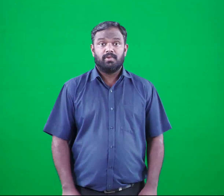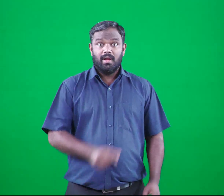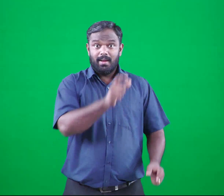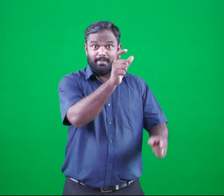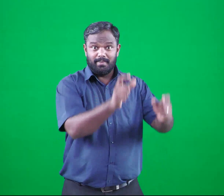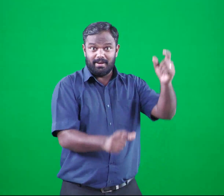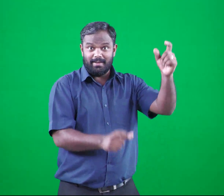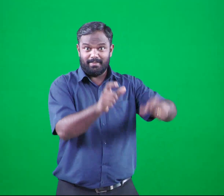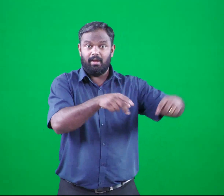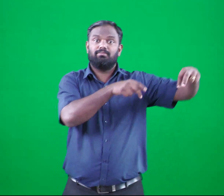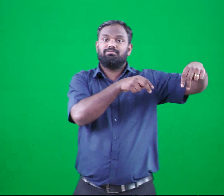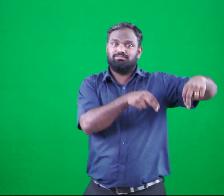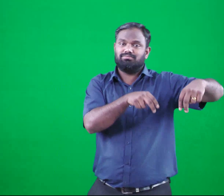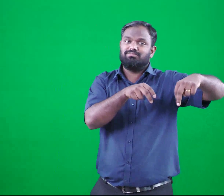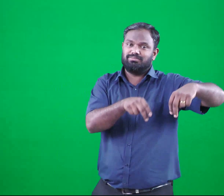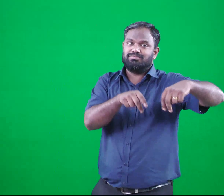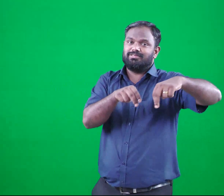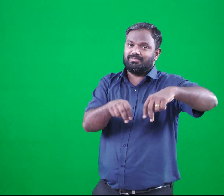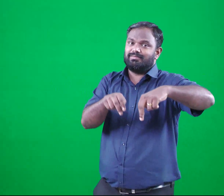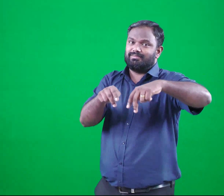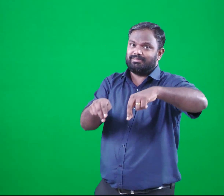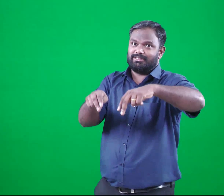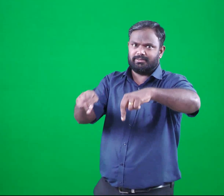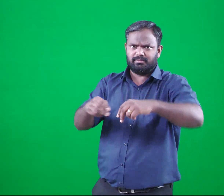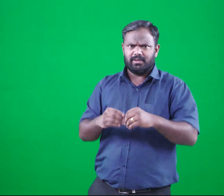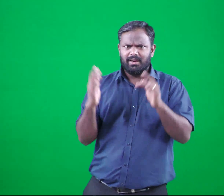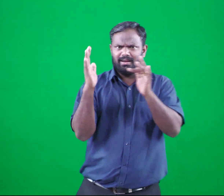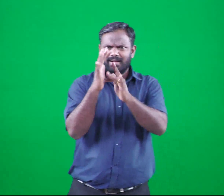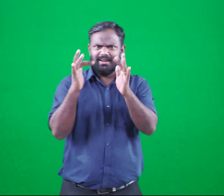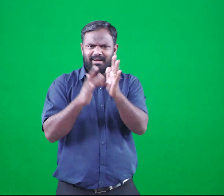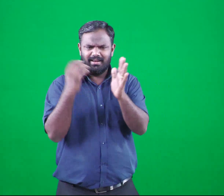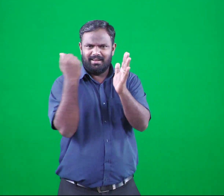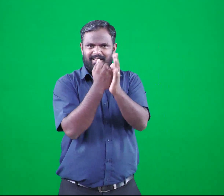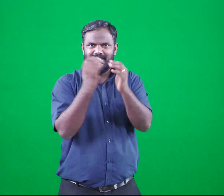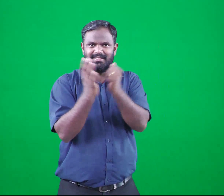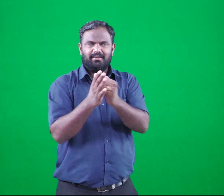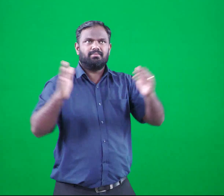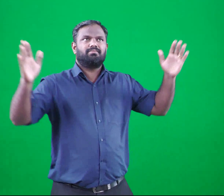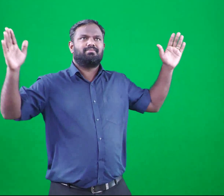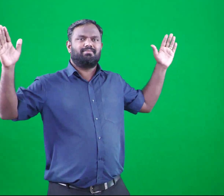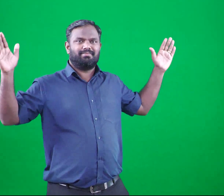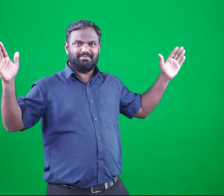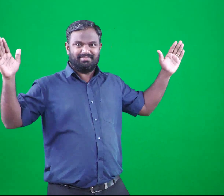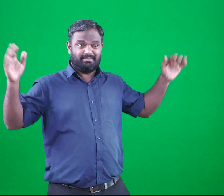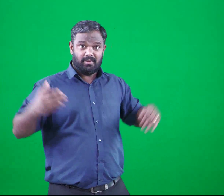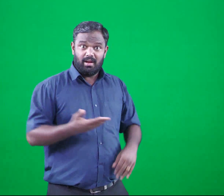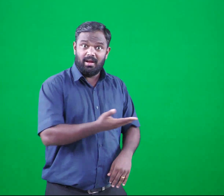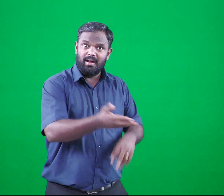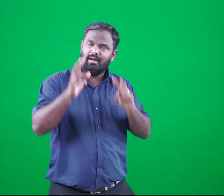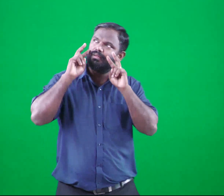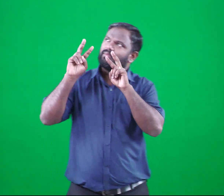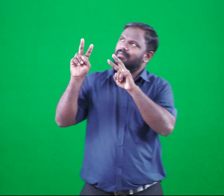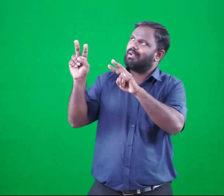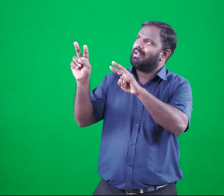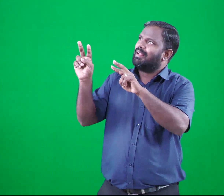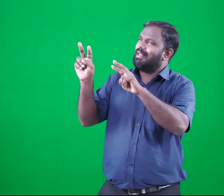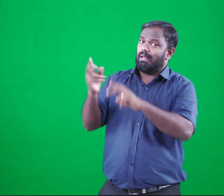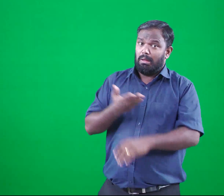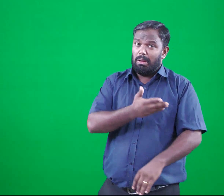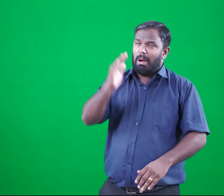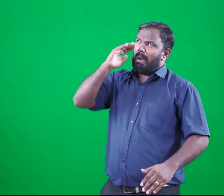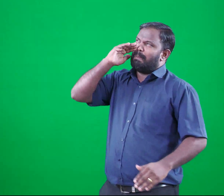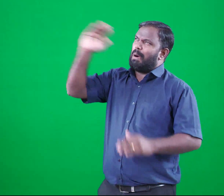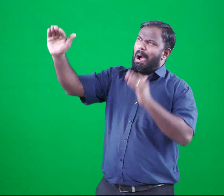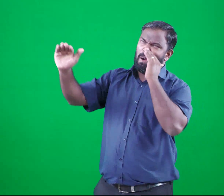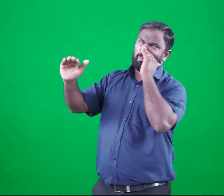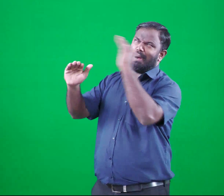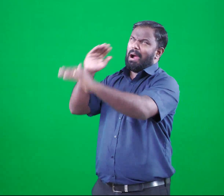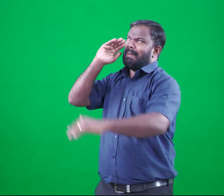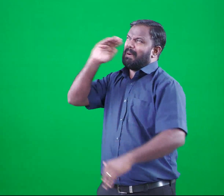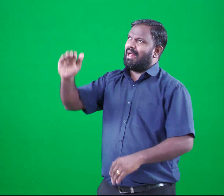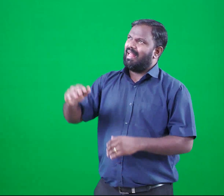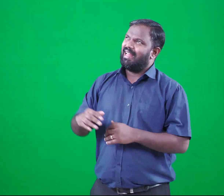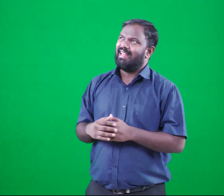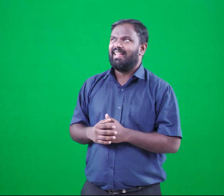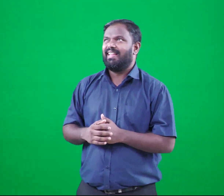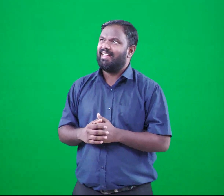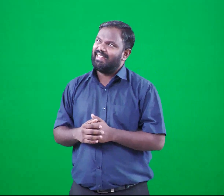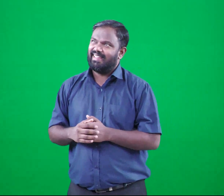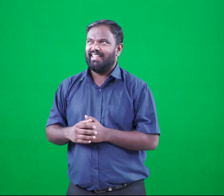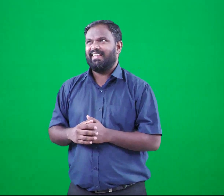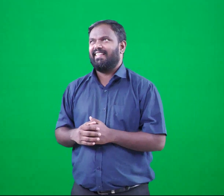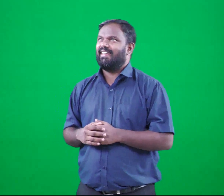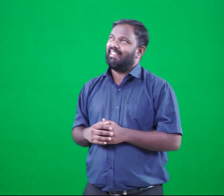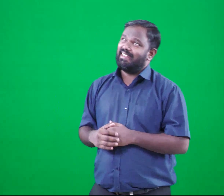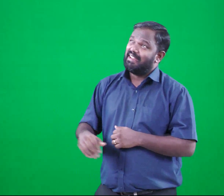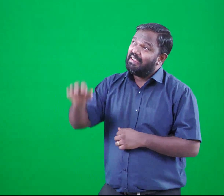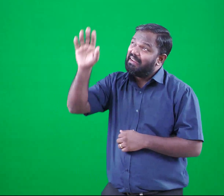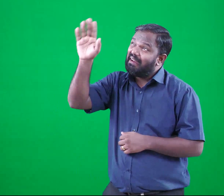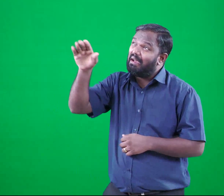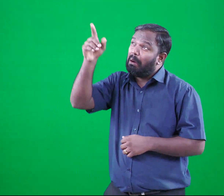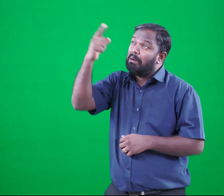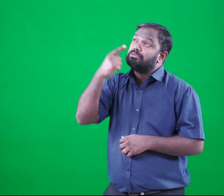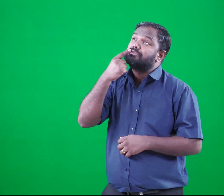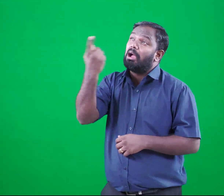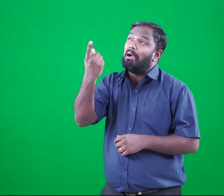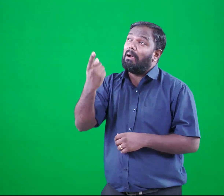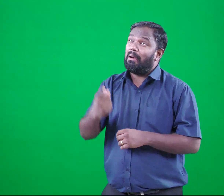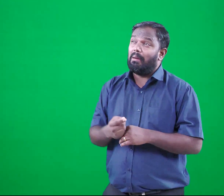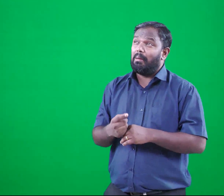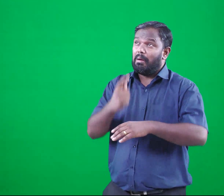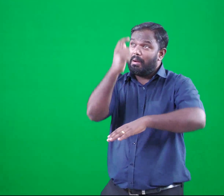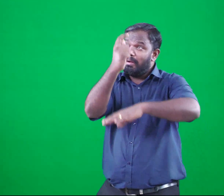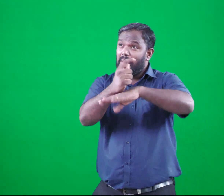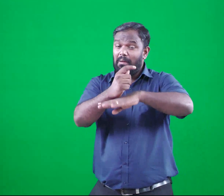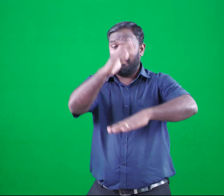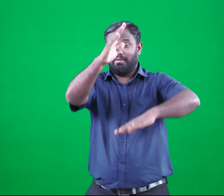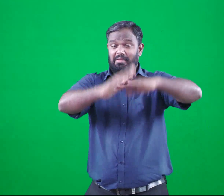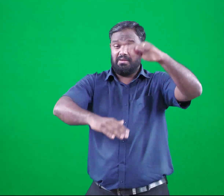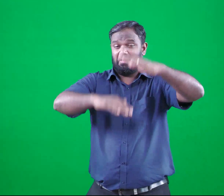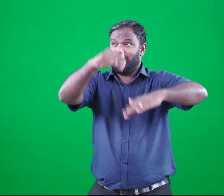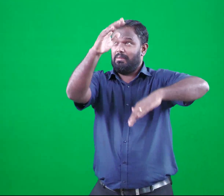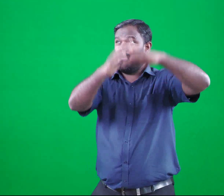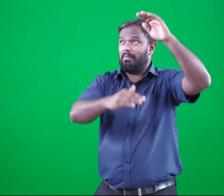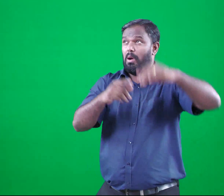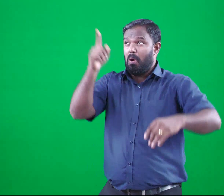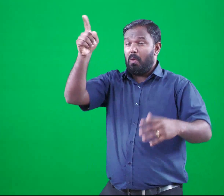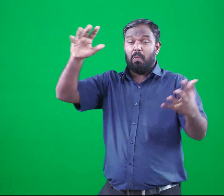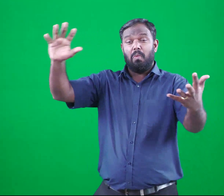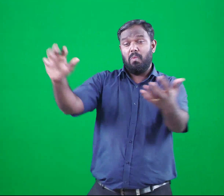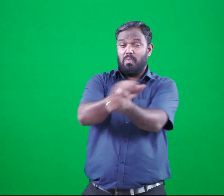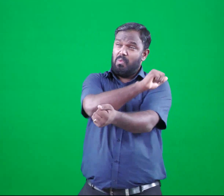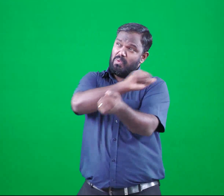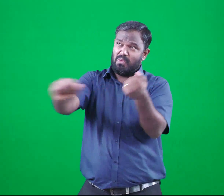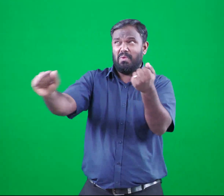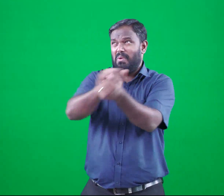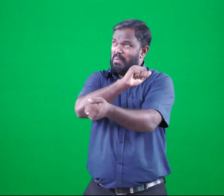And those who passed by heaped abuse on Him, shaking their heads and saying, "Aha!